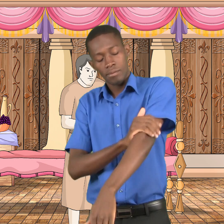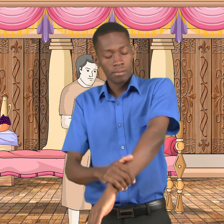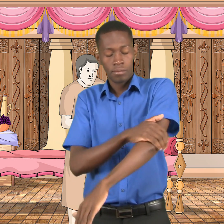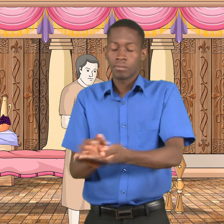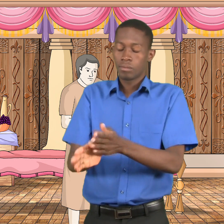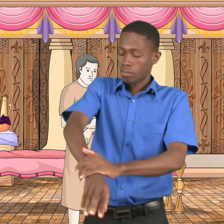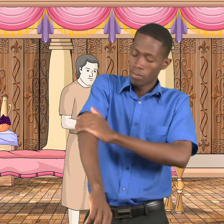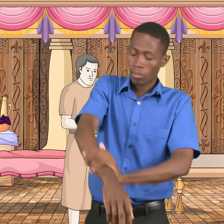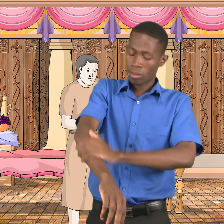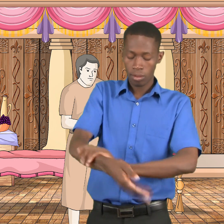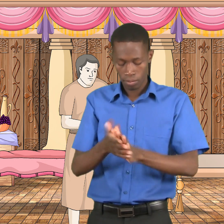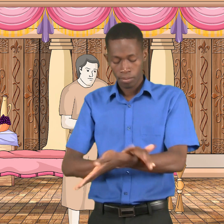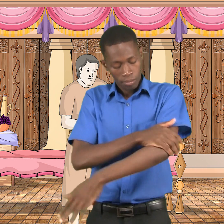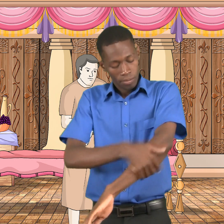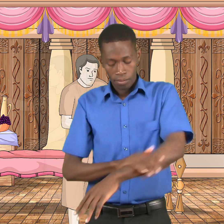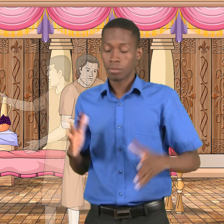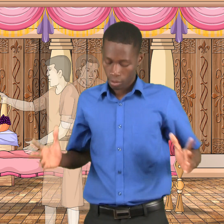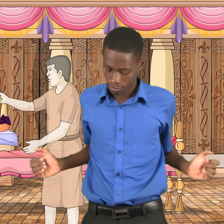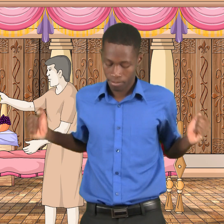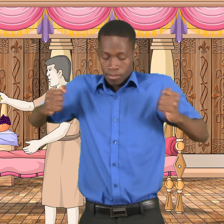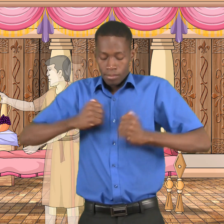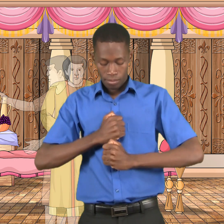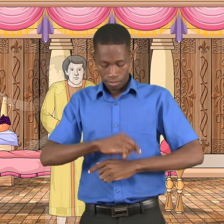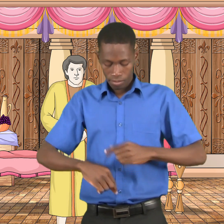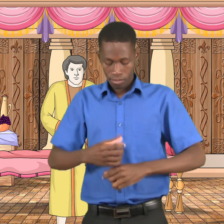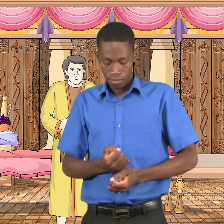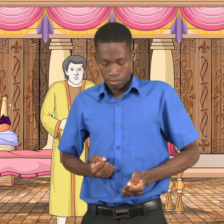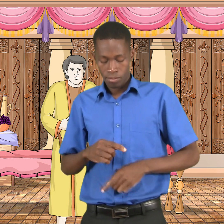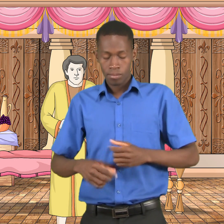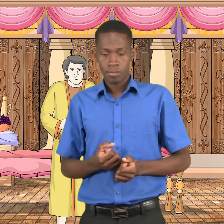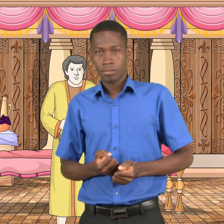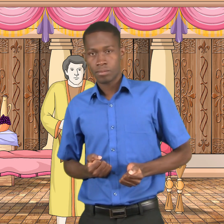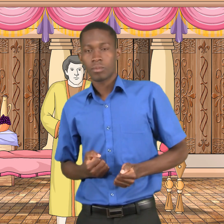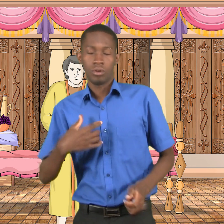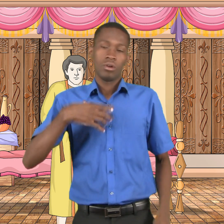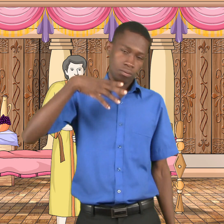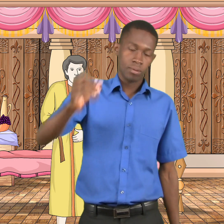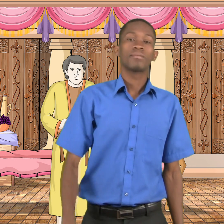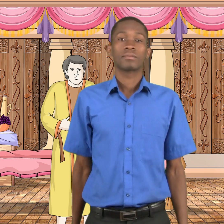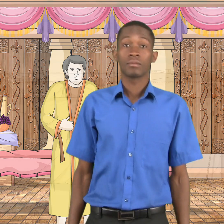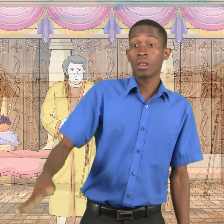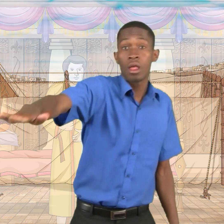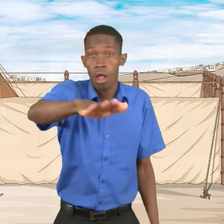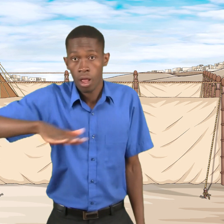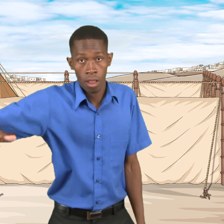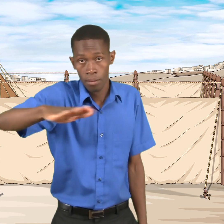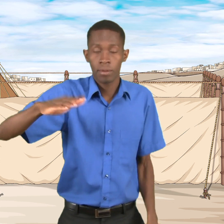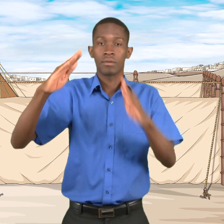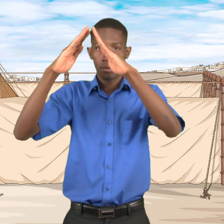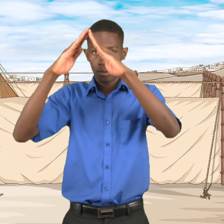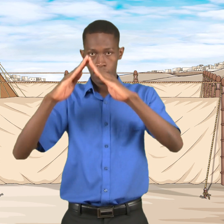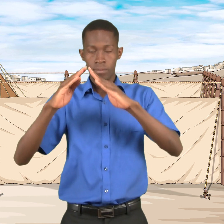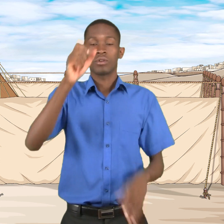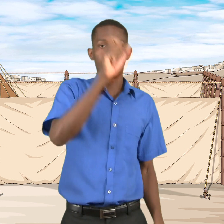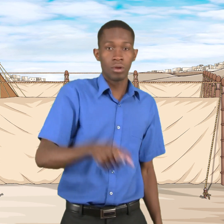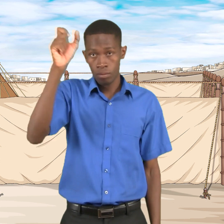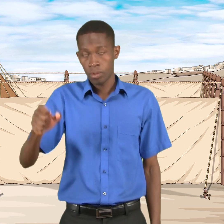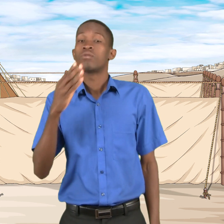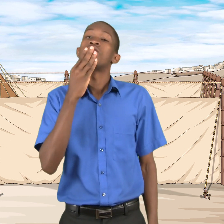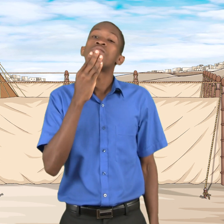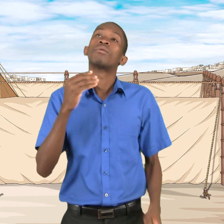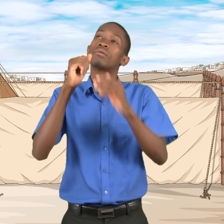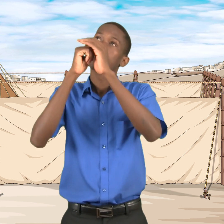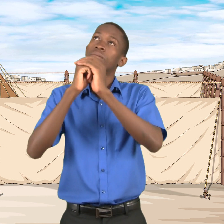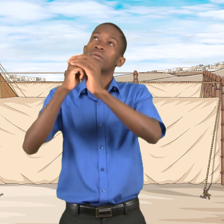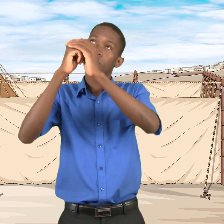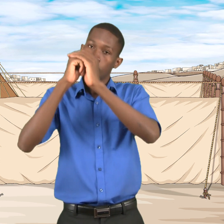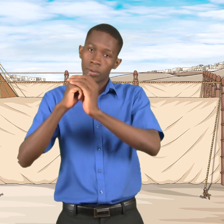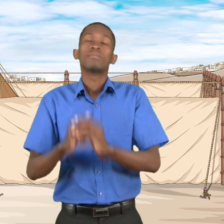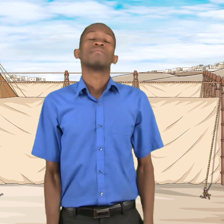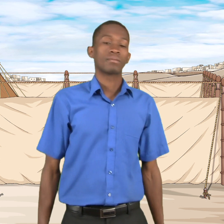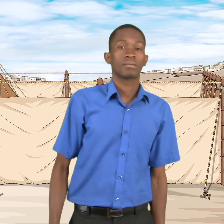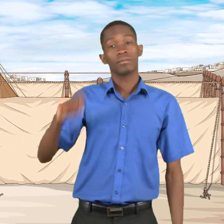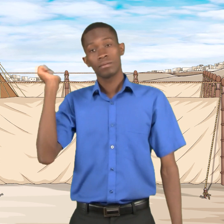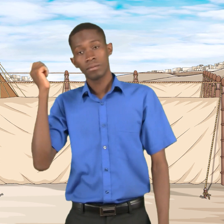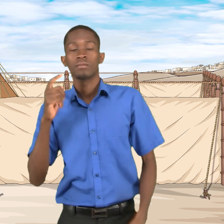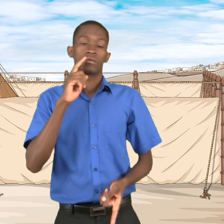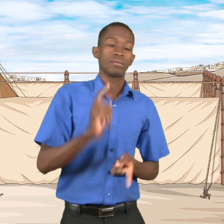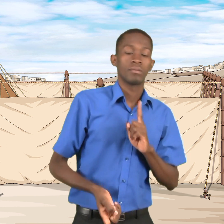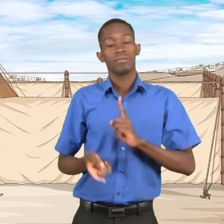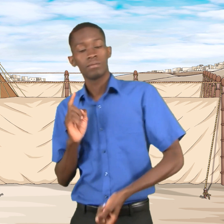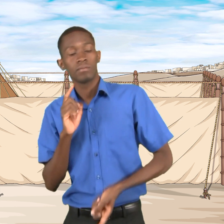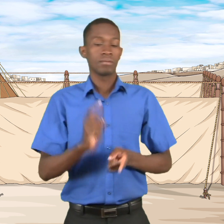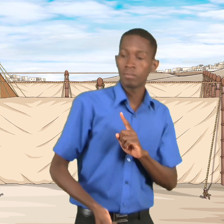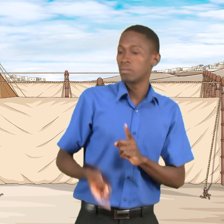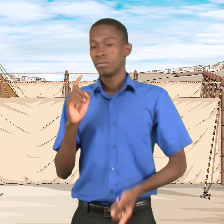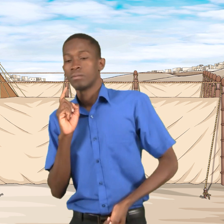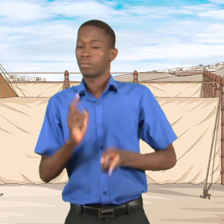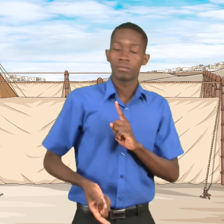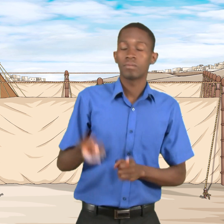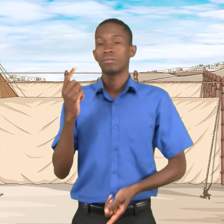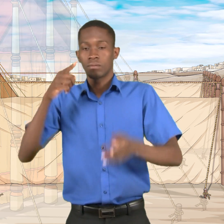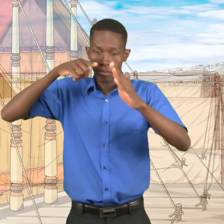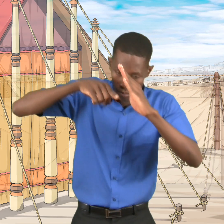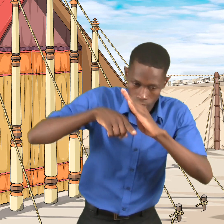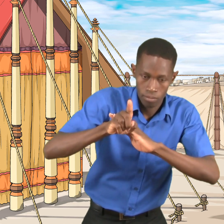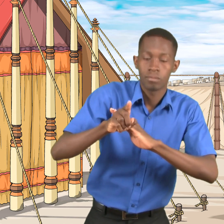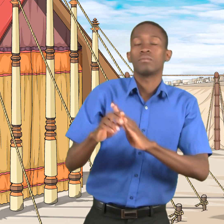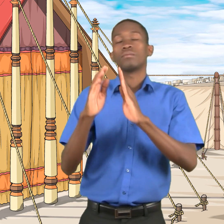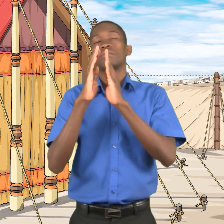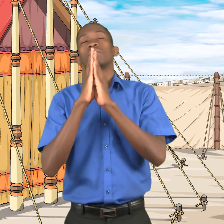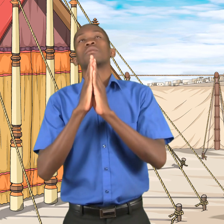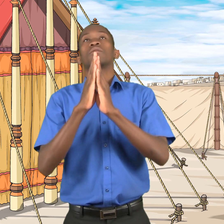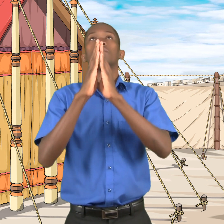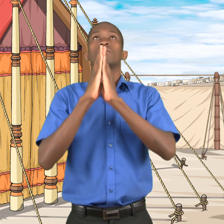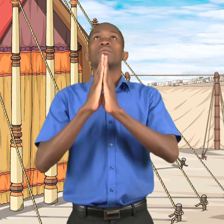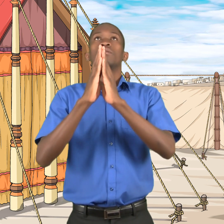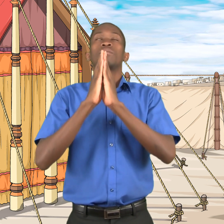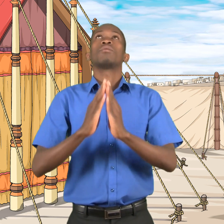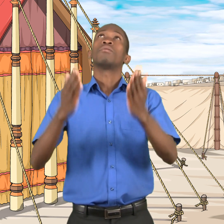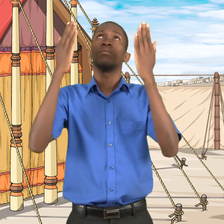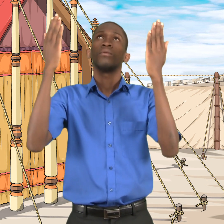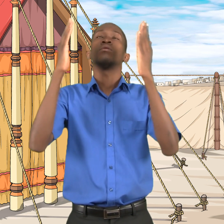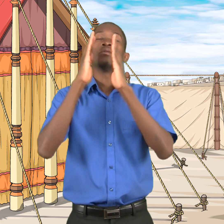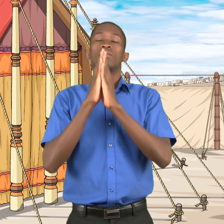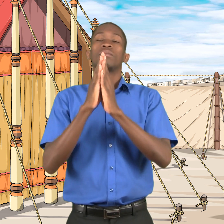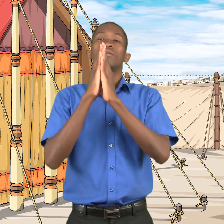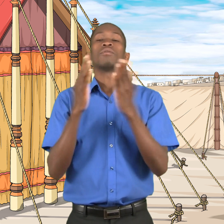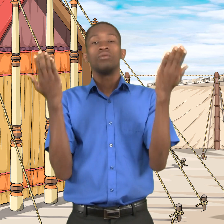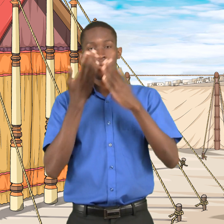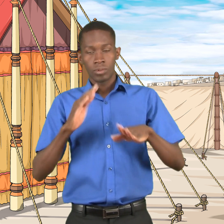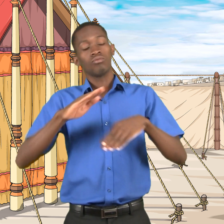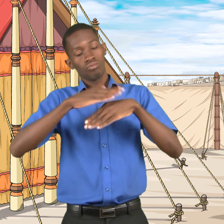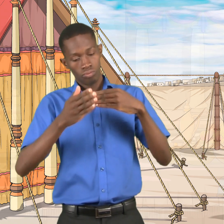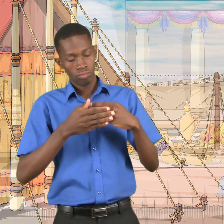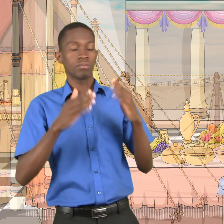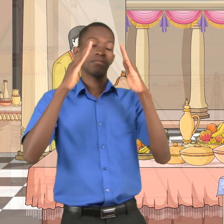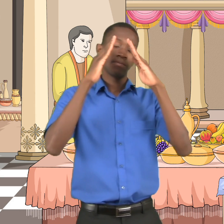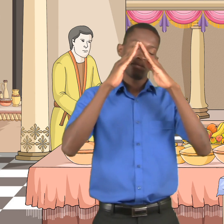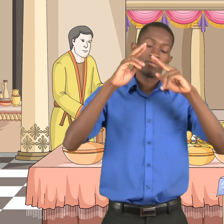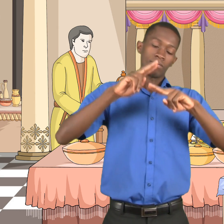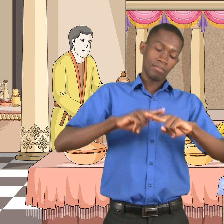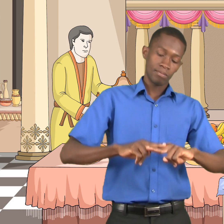Then David got up from the ground, washed and anointed himself, changed his clothes, and went into the house of the LORD and worshiped.